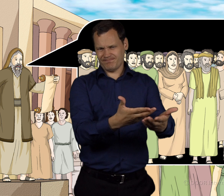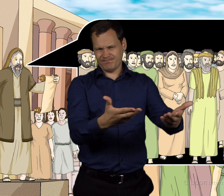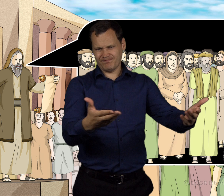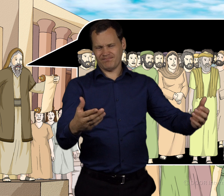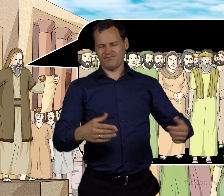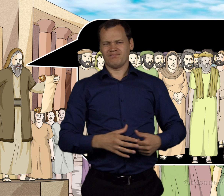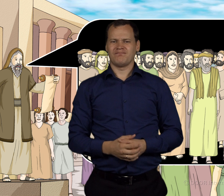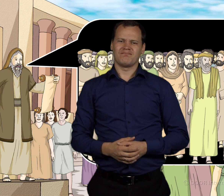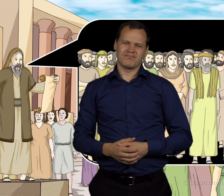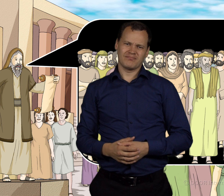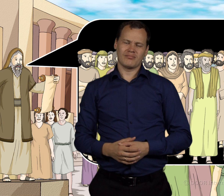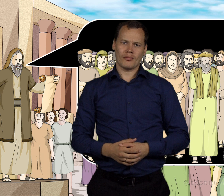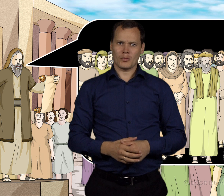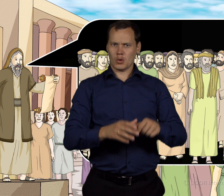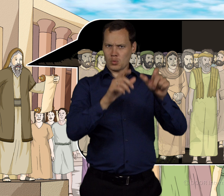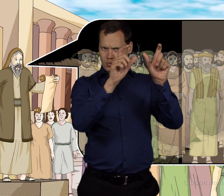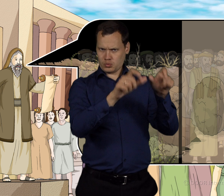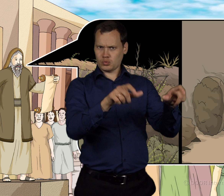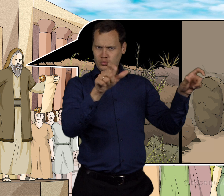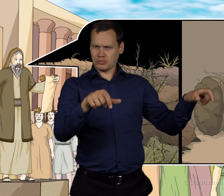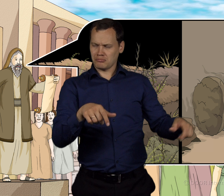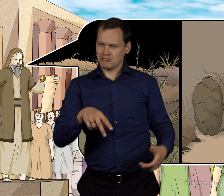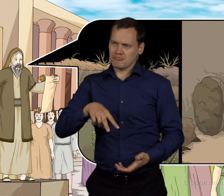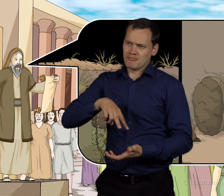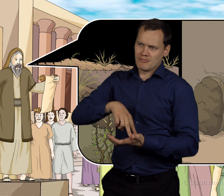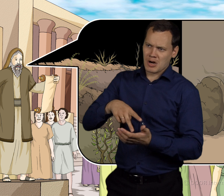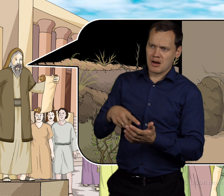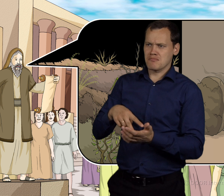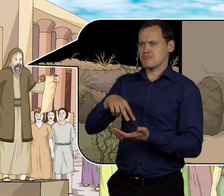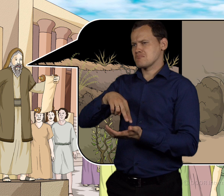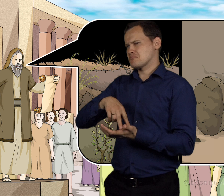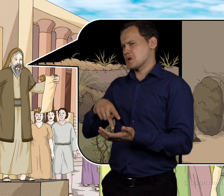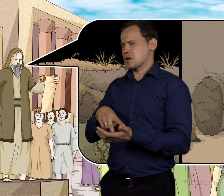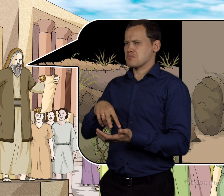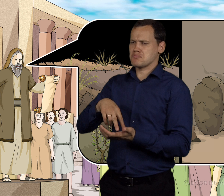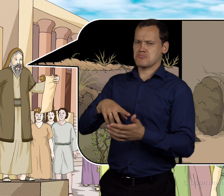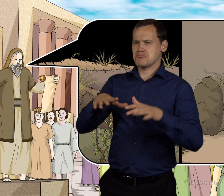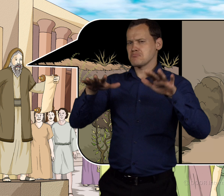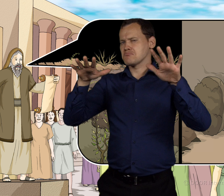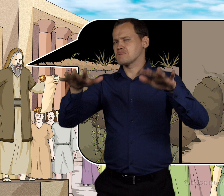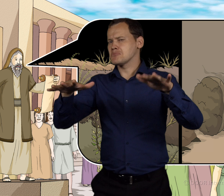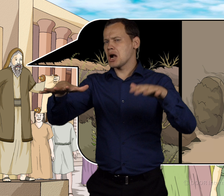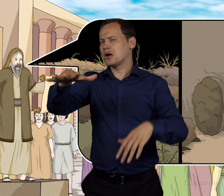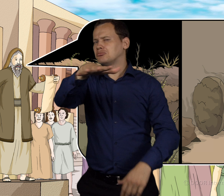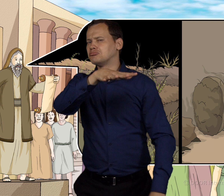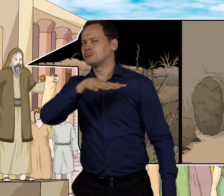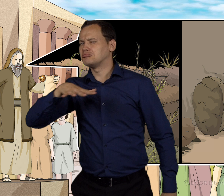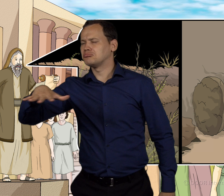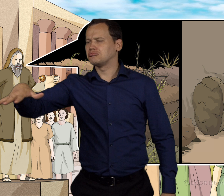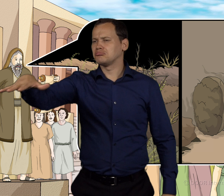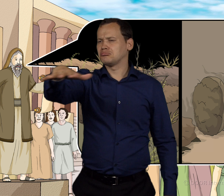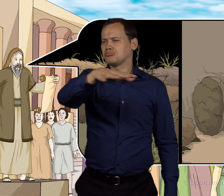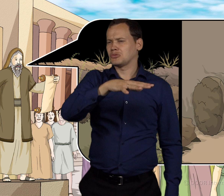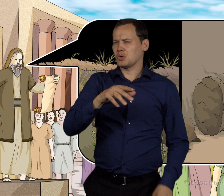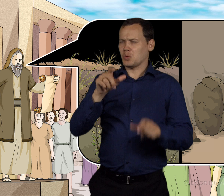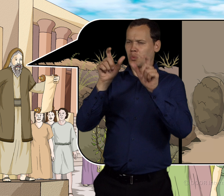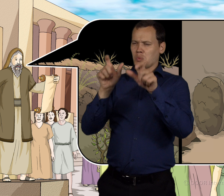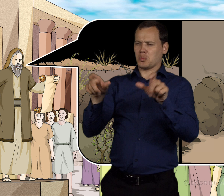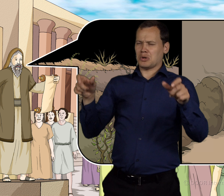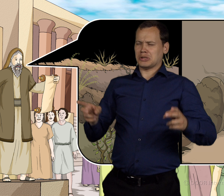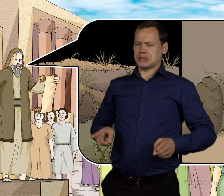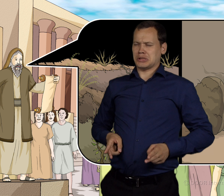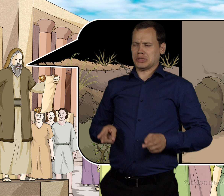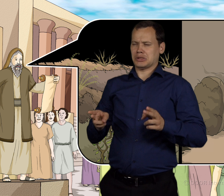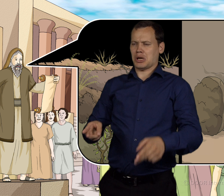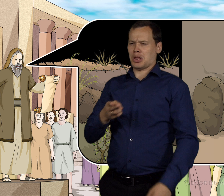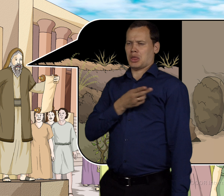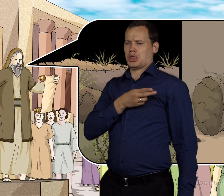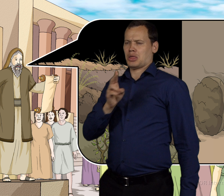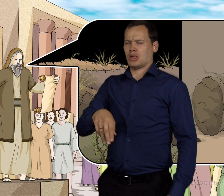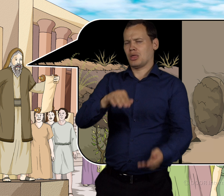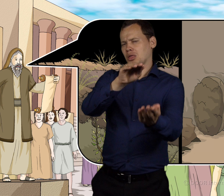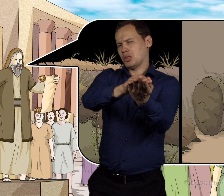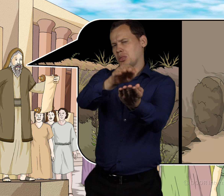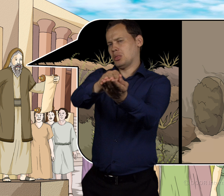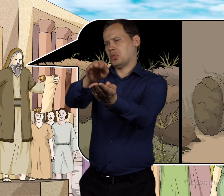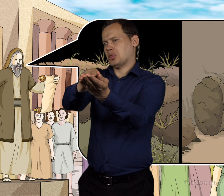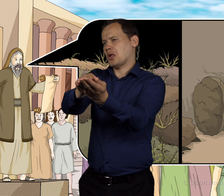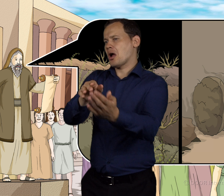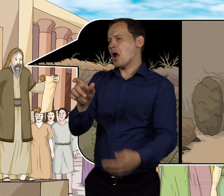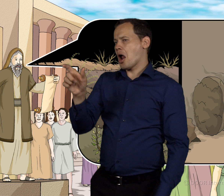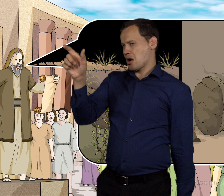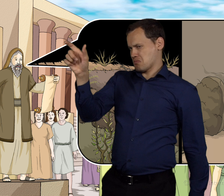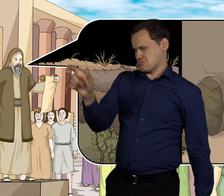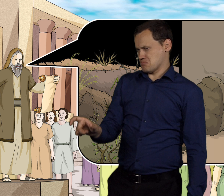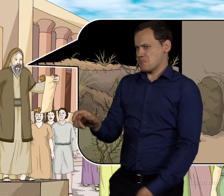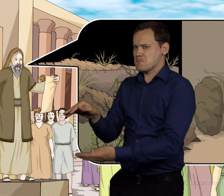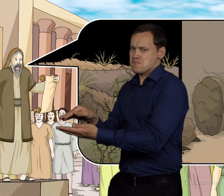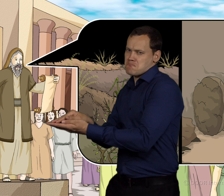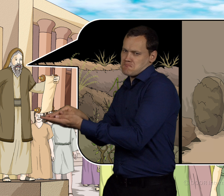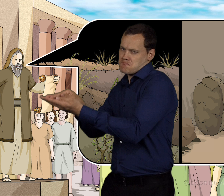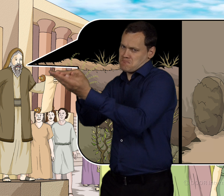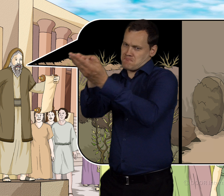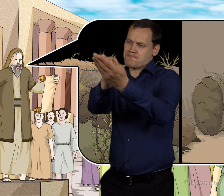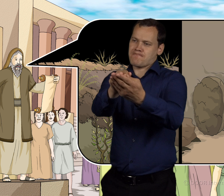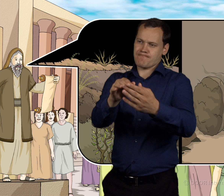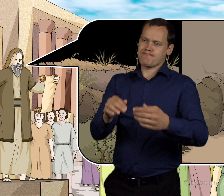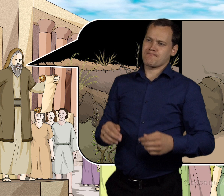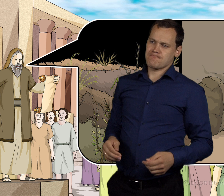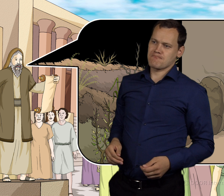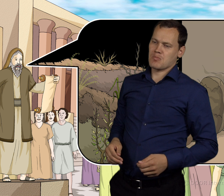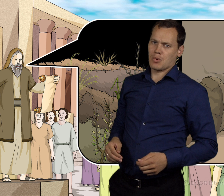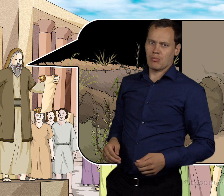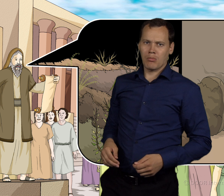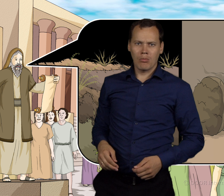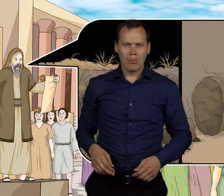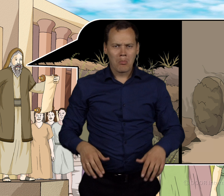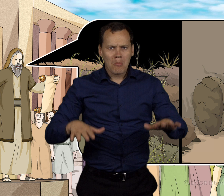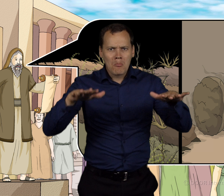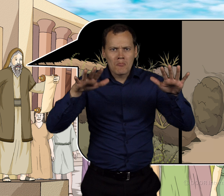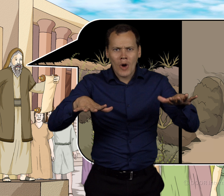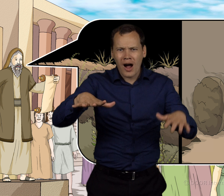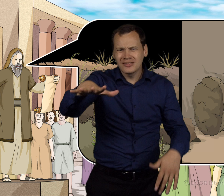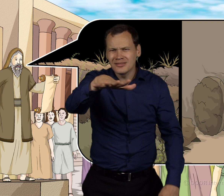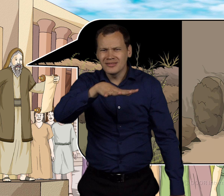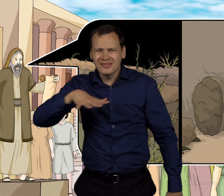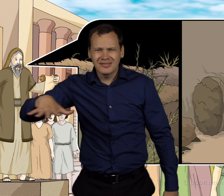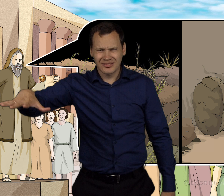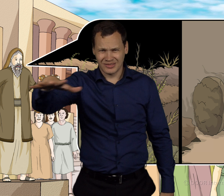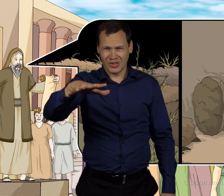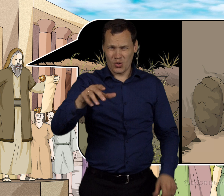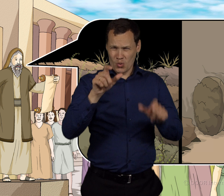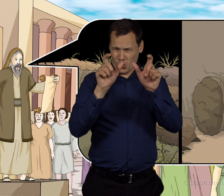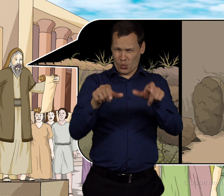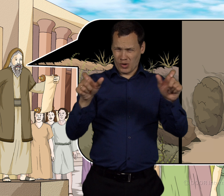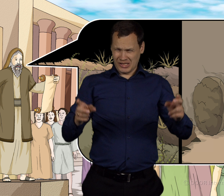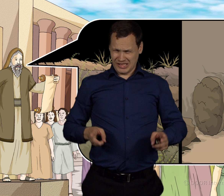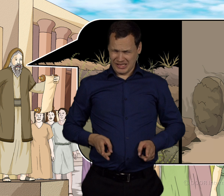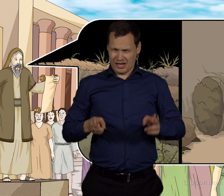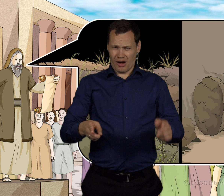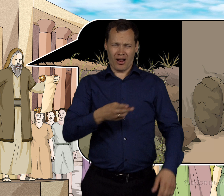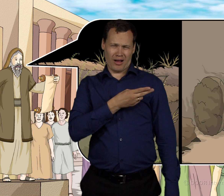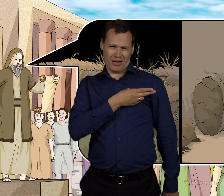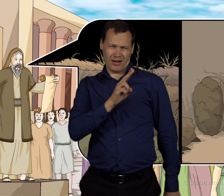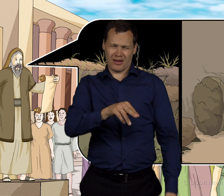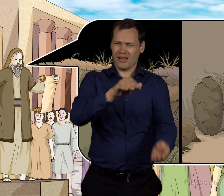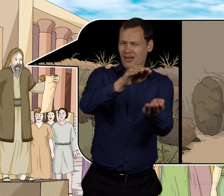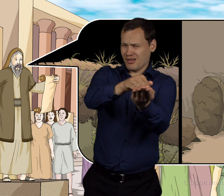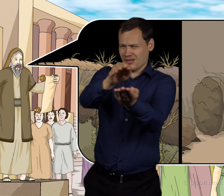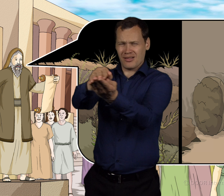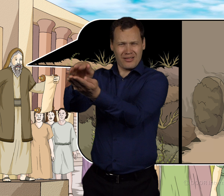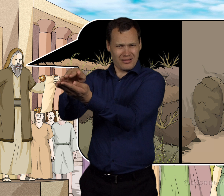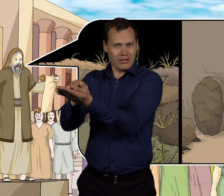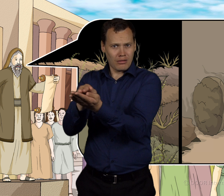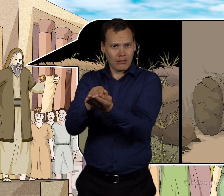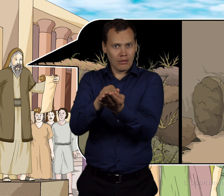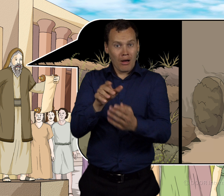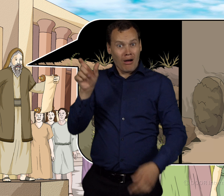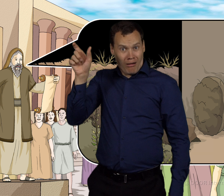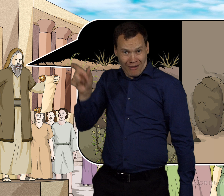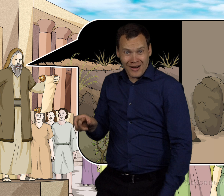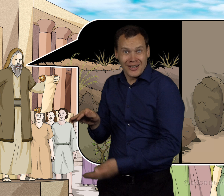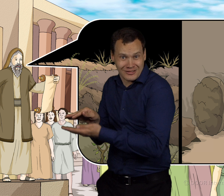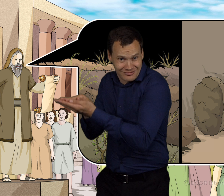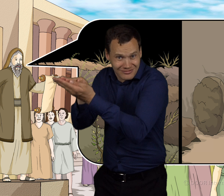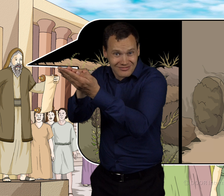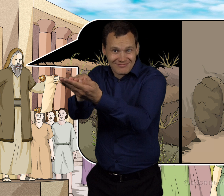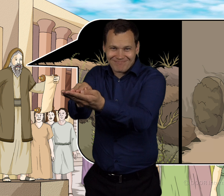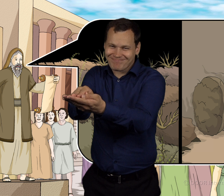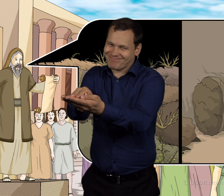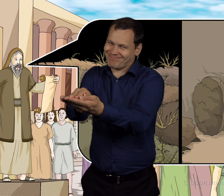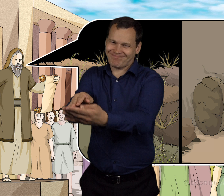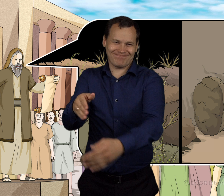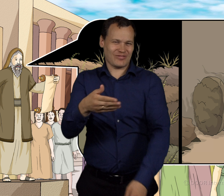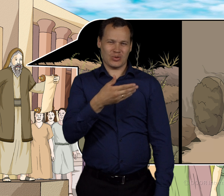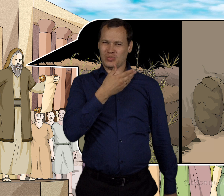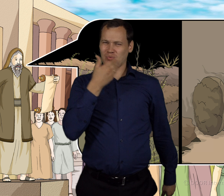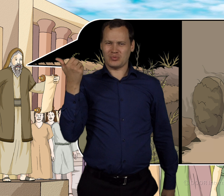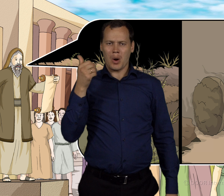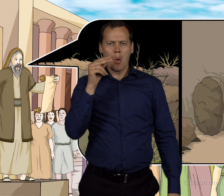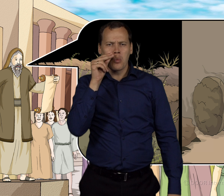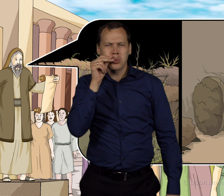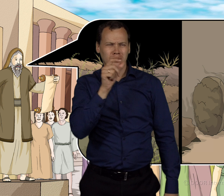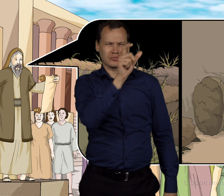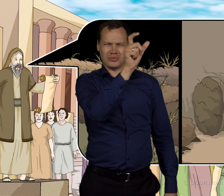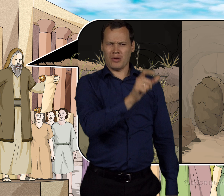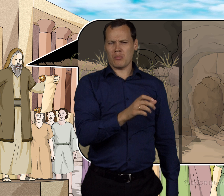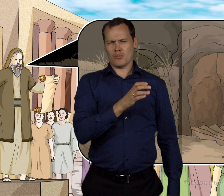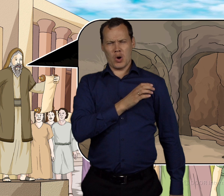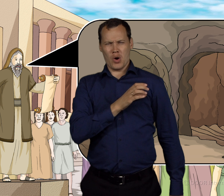He was assigned a grave with the wicked, and with a rich man in His death, although He had done no violence, nor was any deceit in His mouth. Yet it was the LORD’s will to crush Him and to cause Him to suffer;